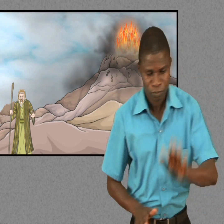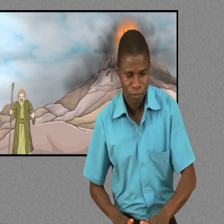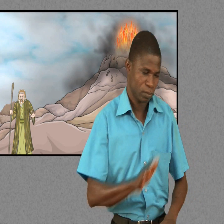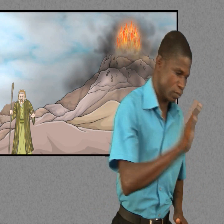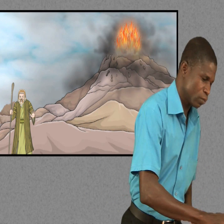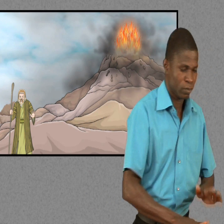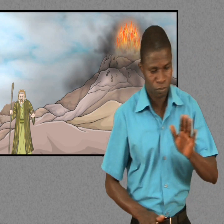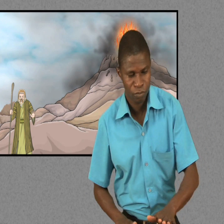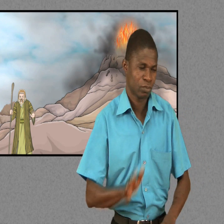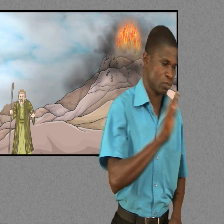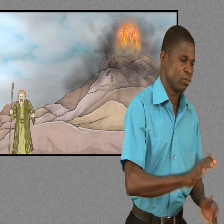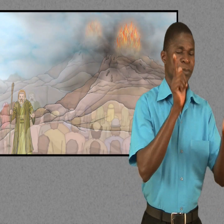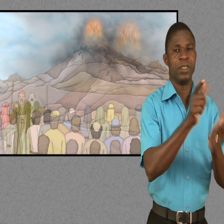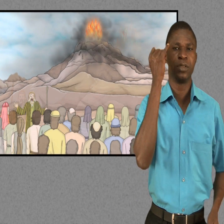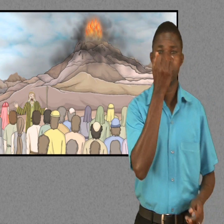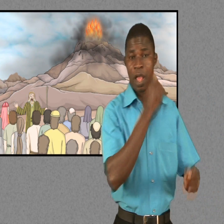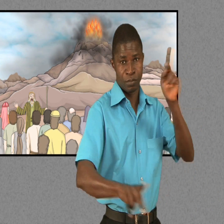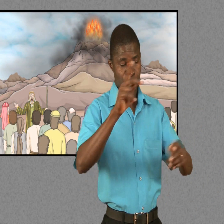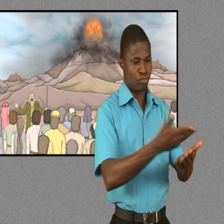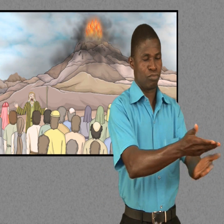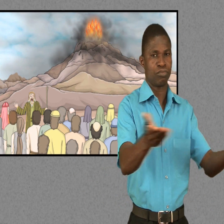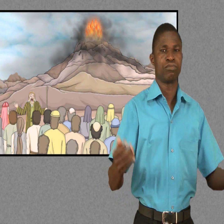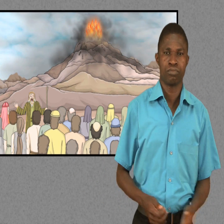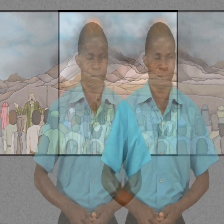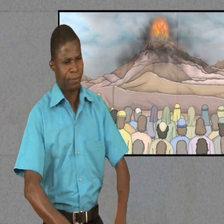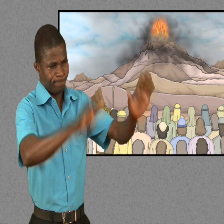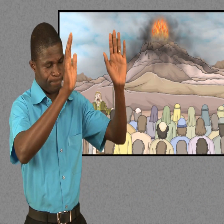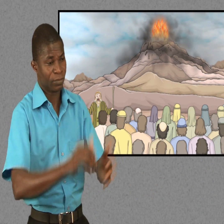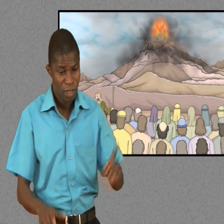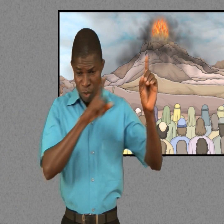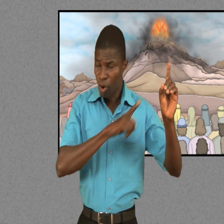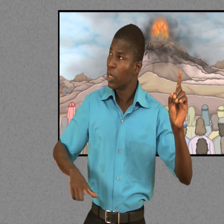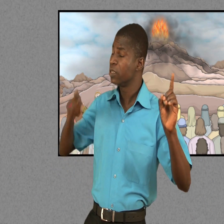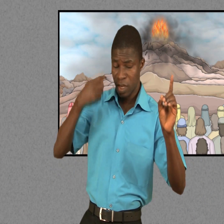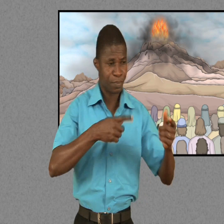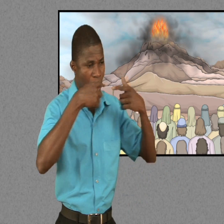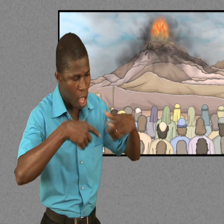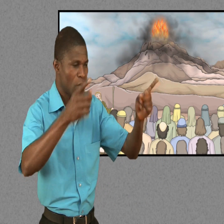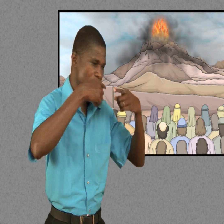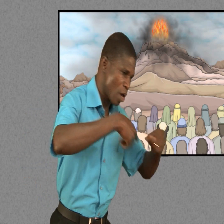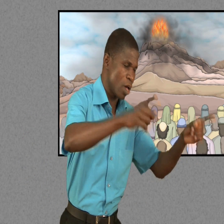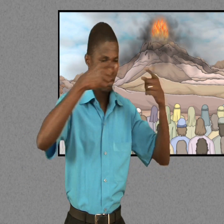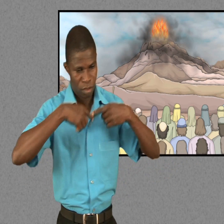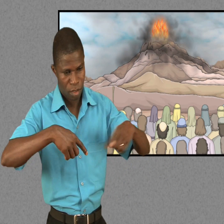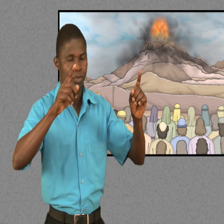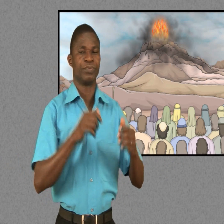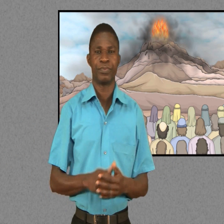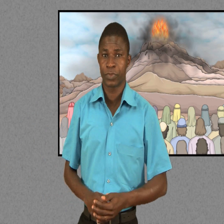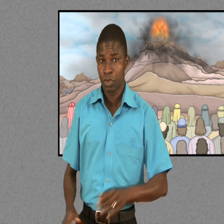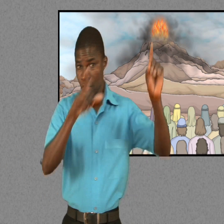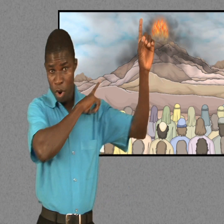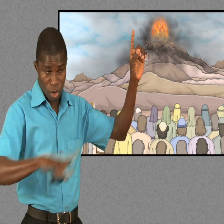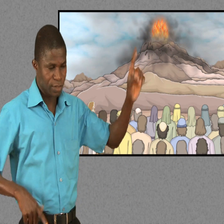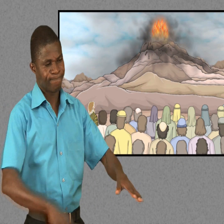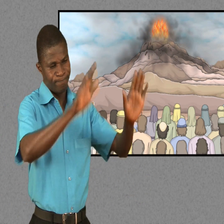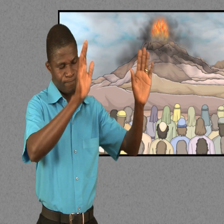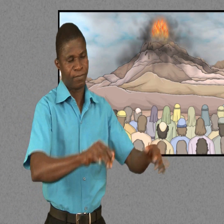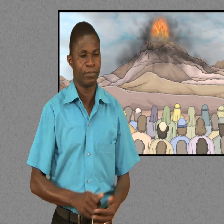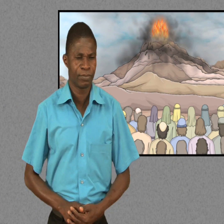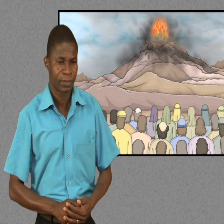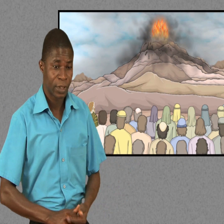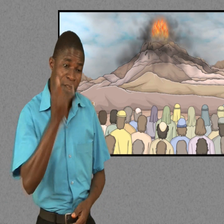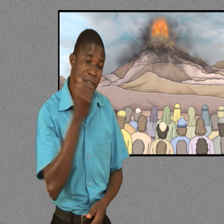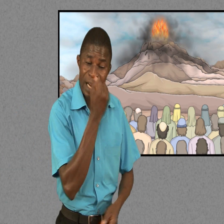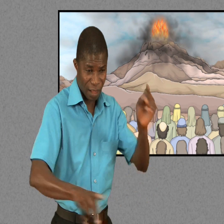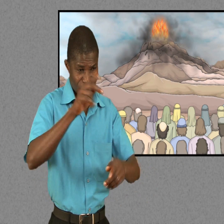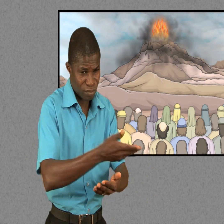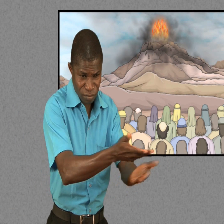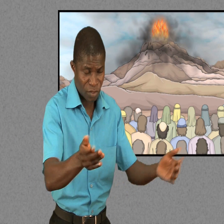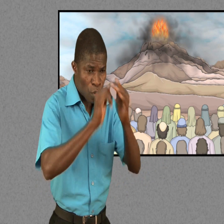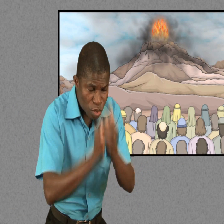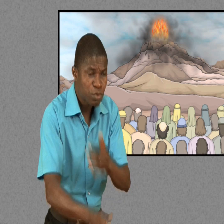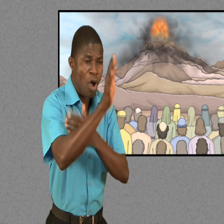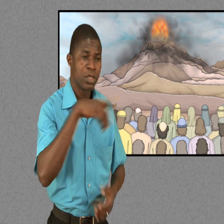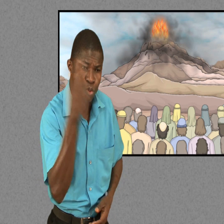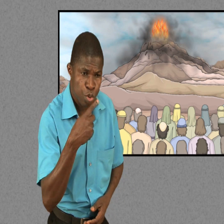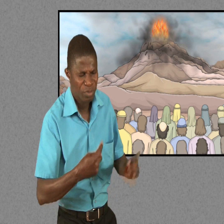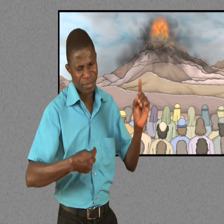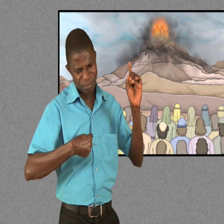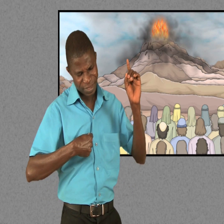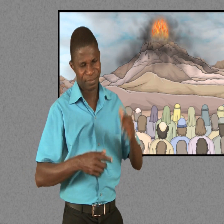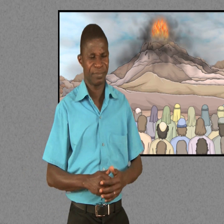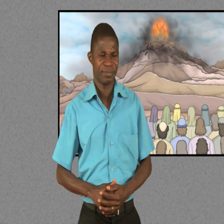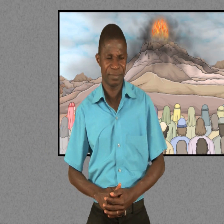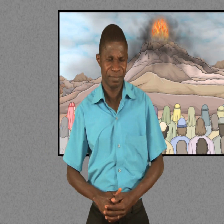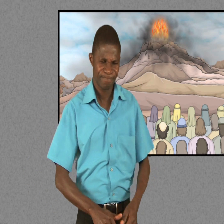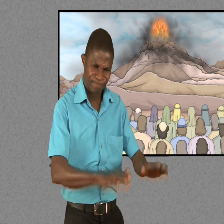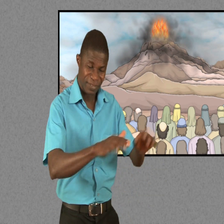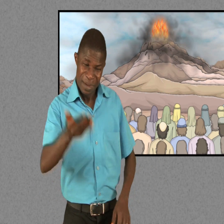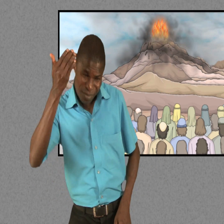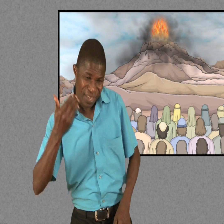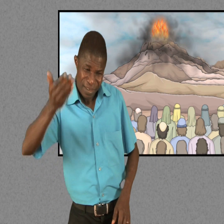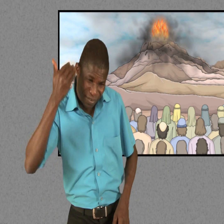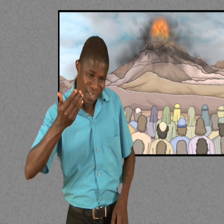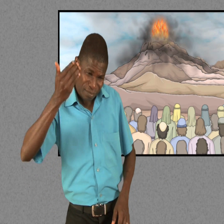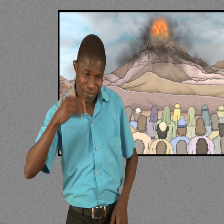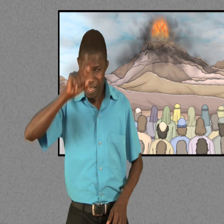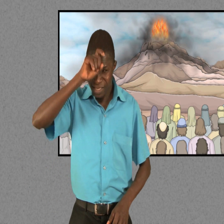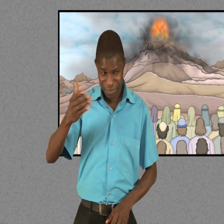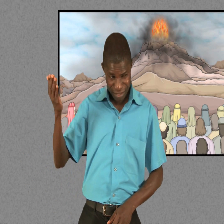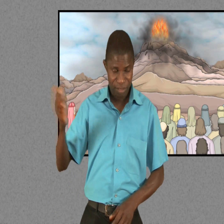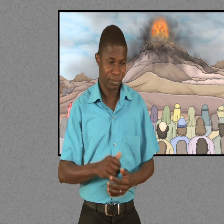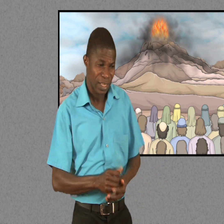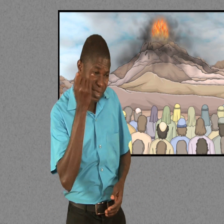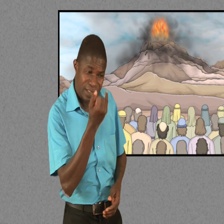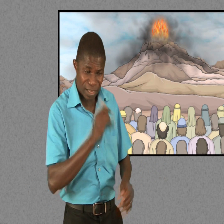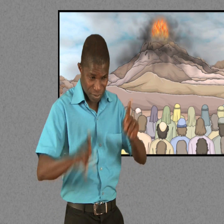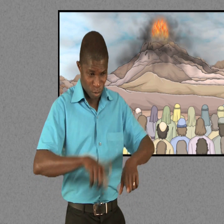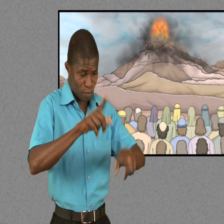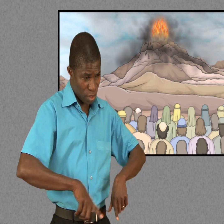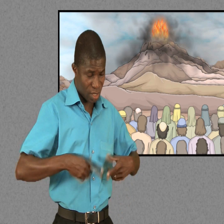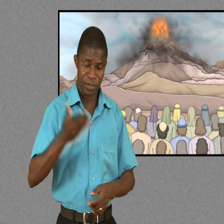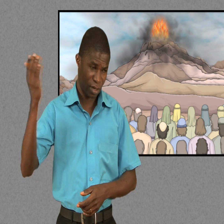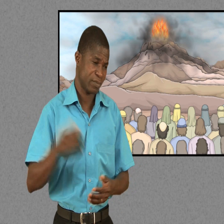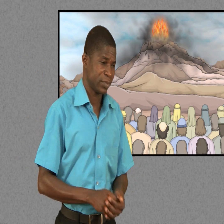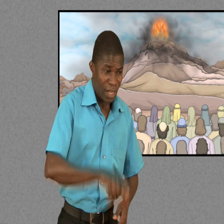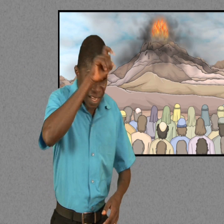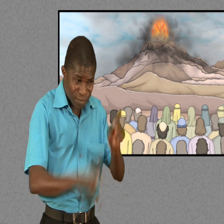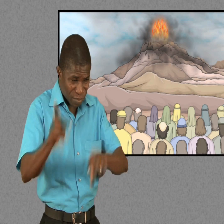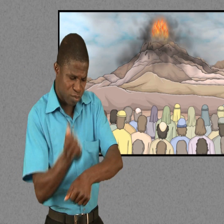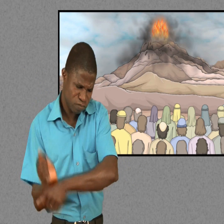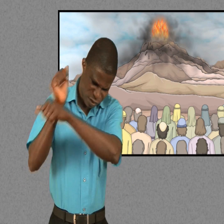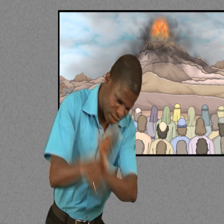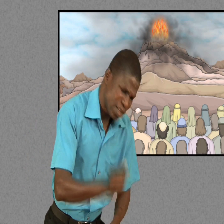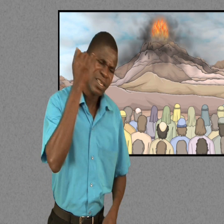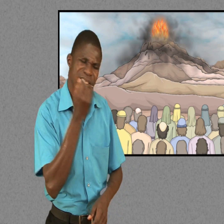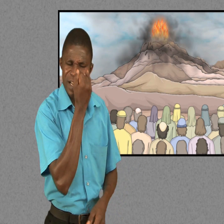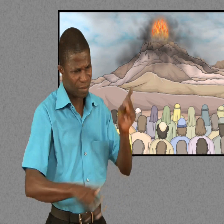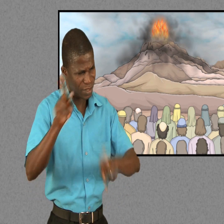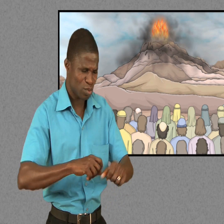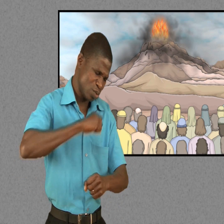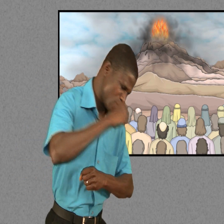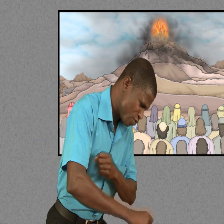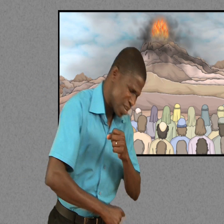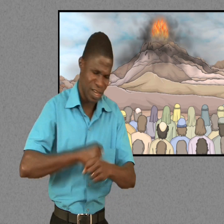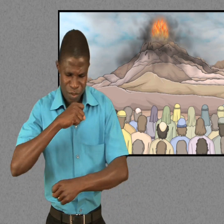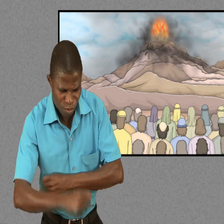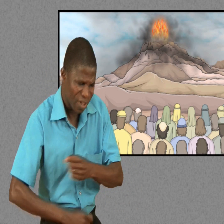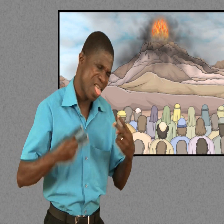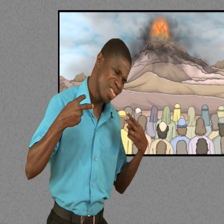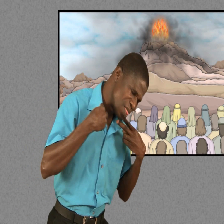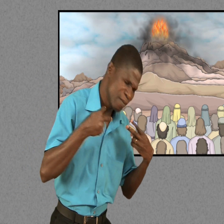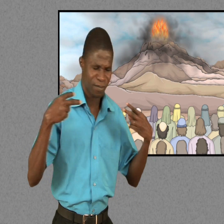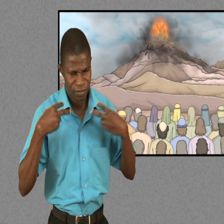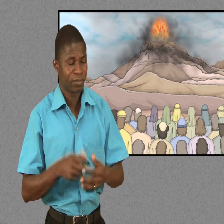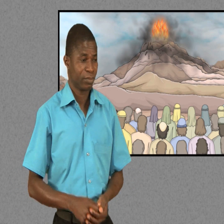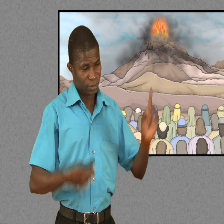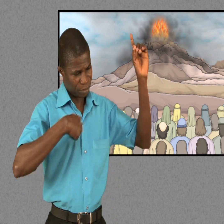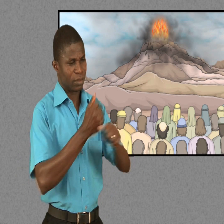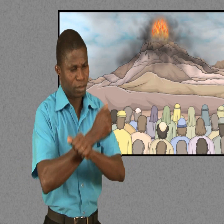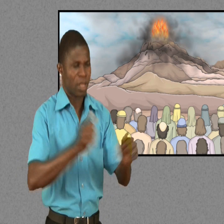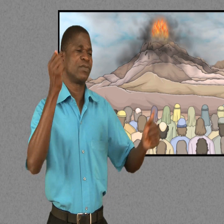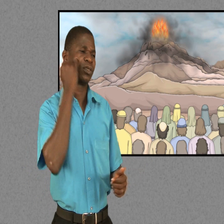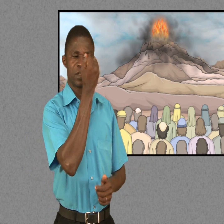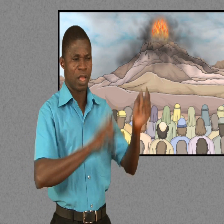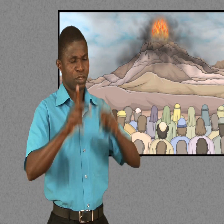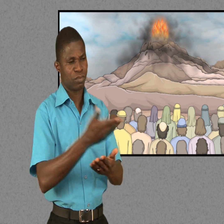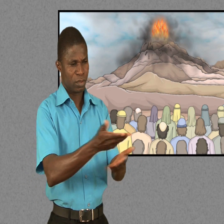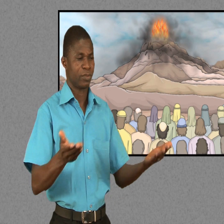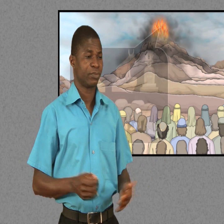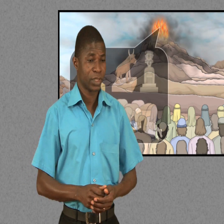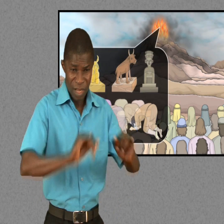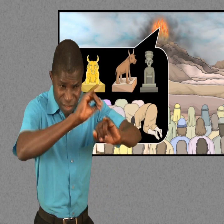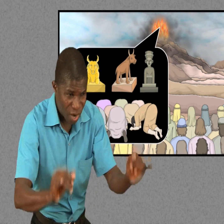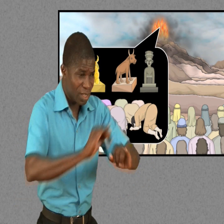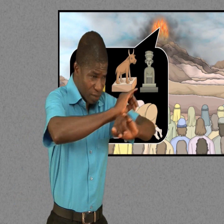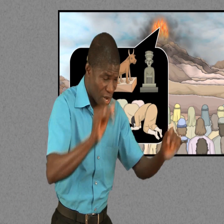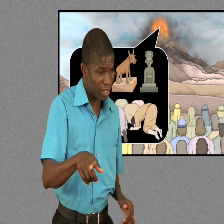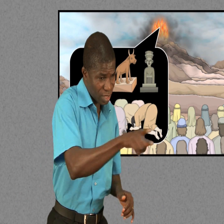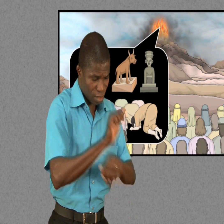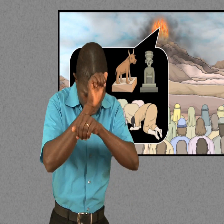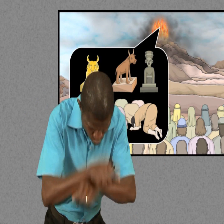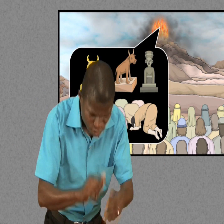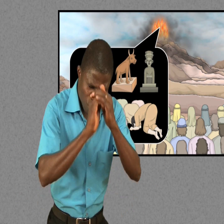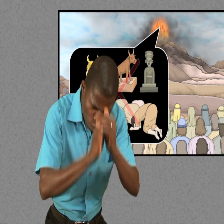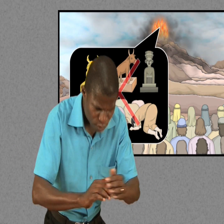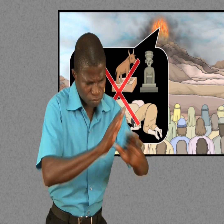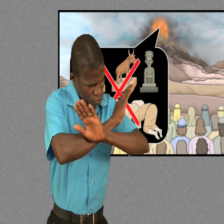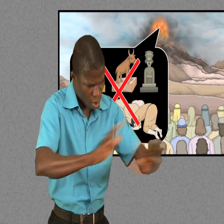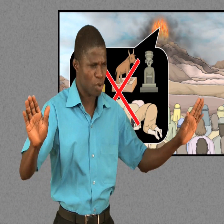So Moses went down to the people and spoke to them. And God spoke all these words: “I am the LORD your God, who brought you out of the land of Egypt, out of the house of slavery.